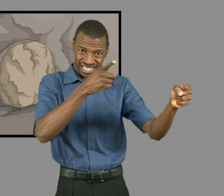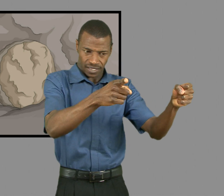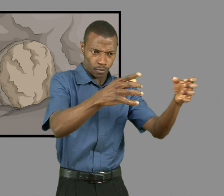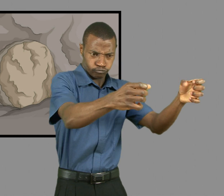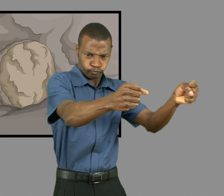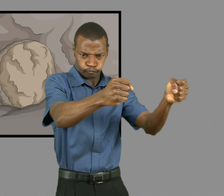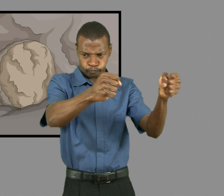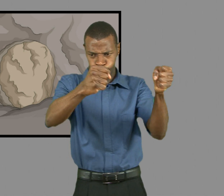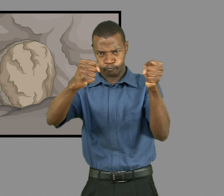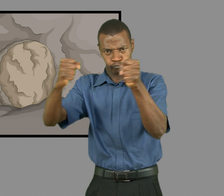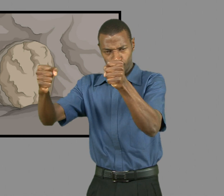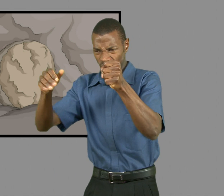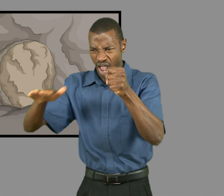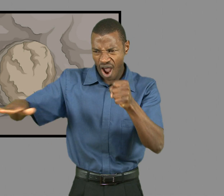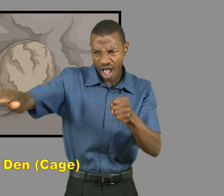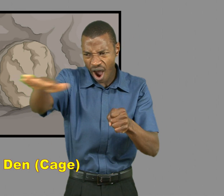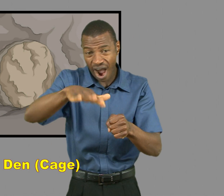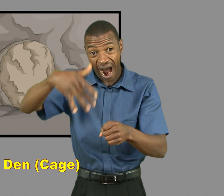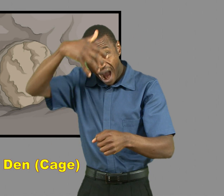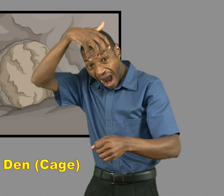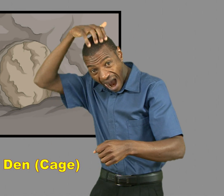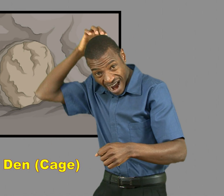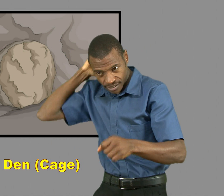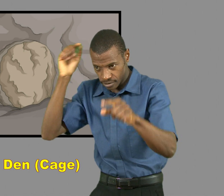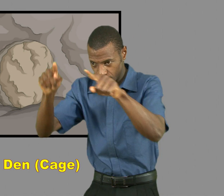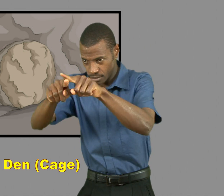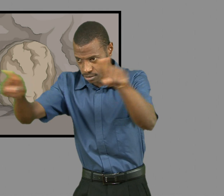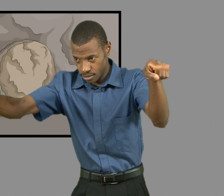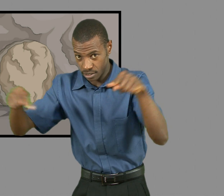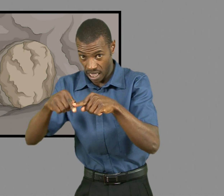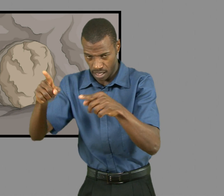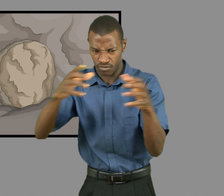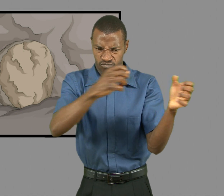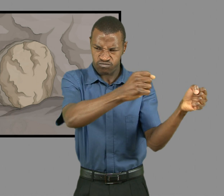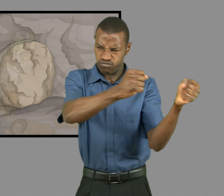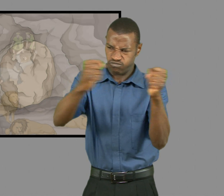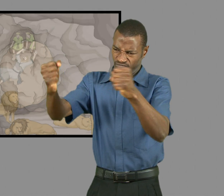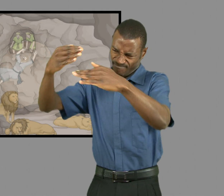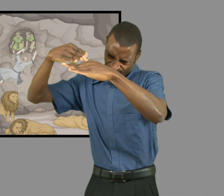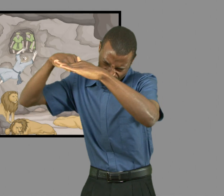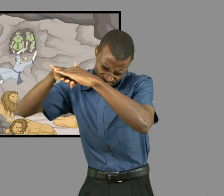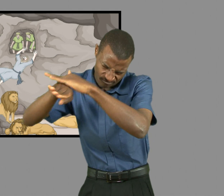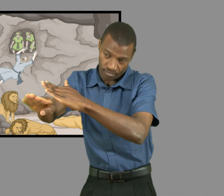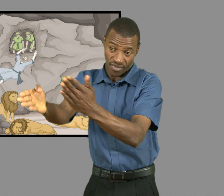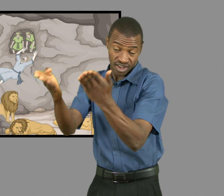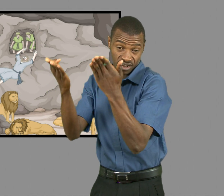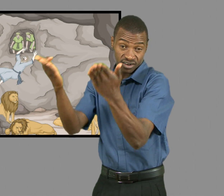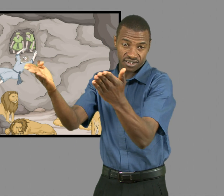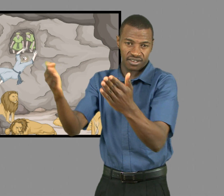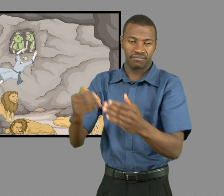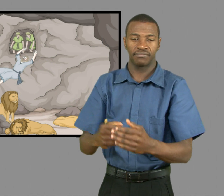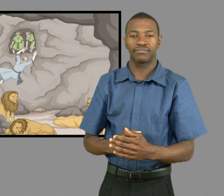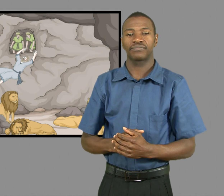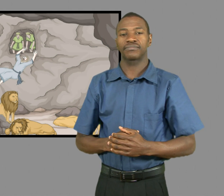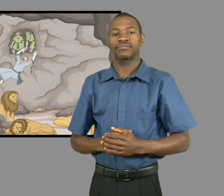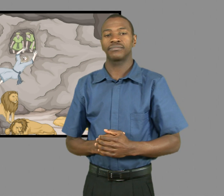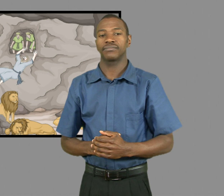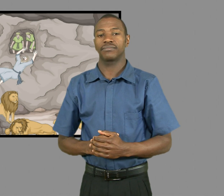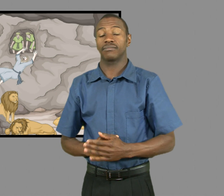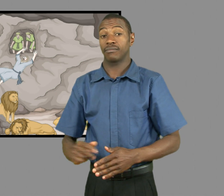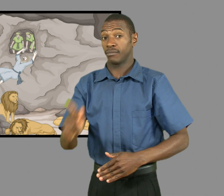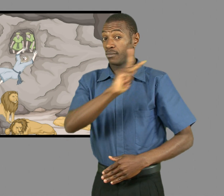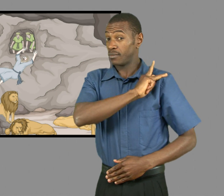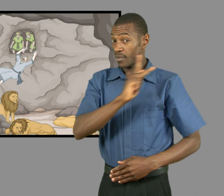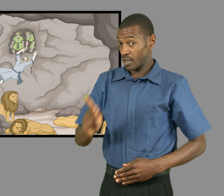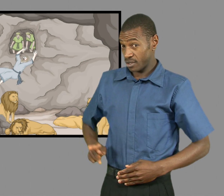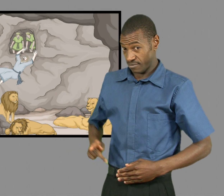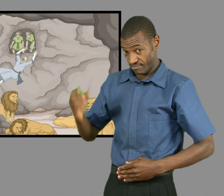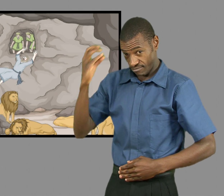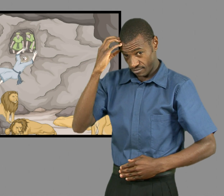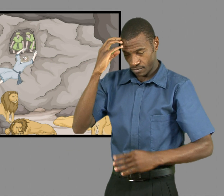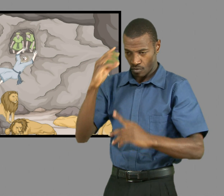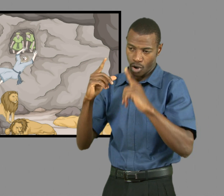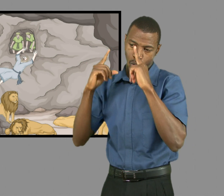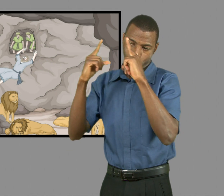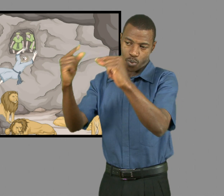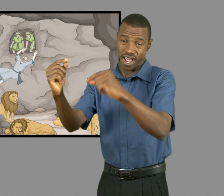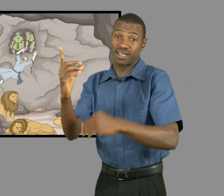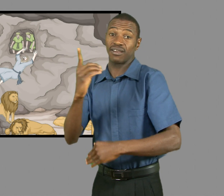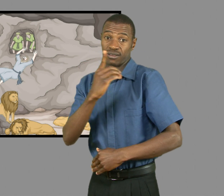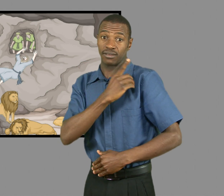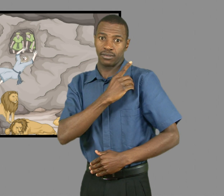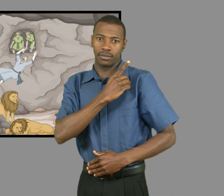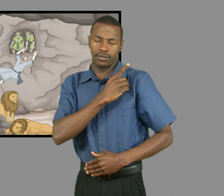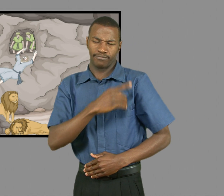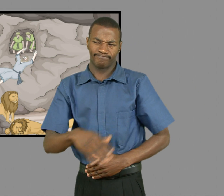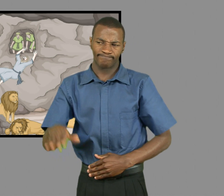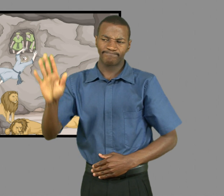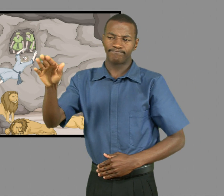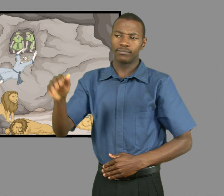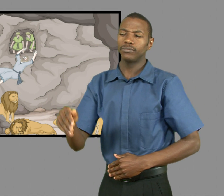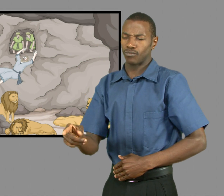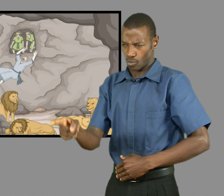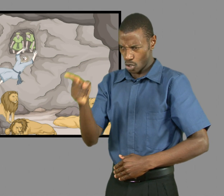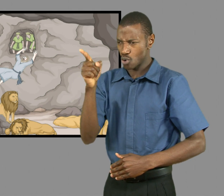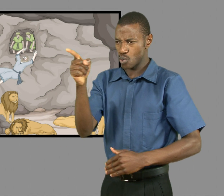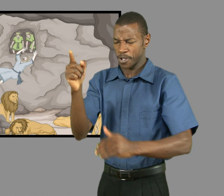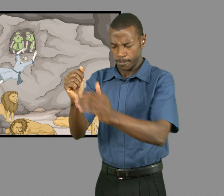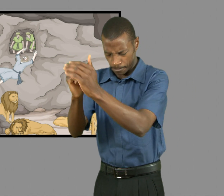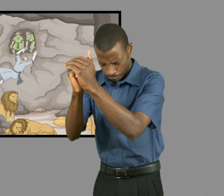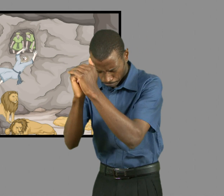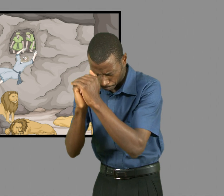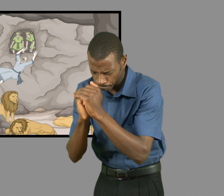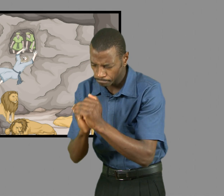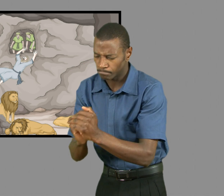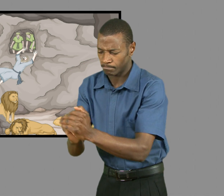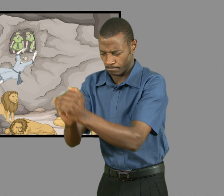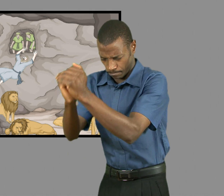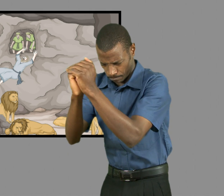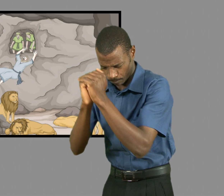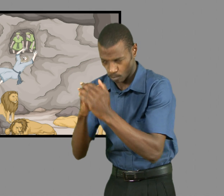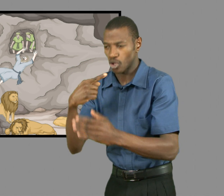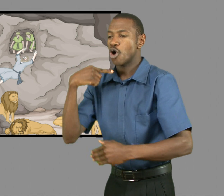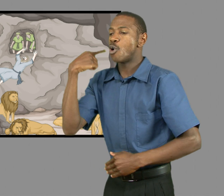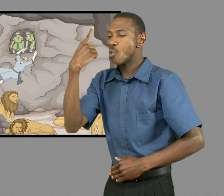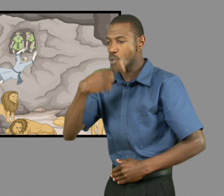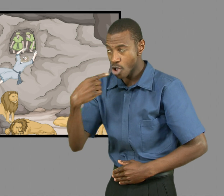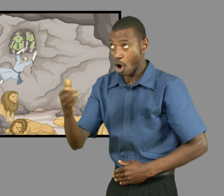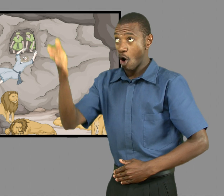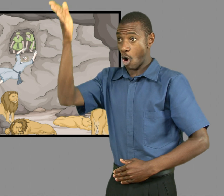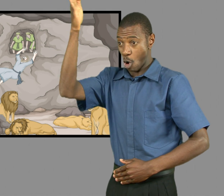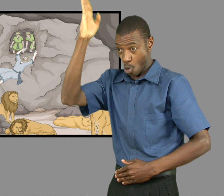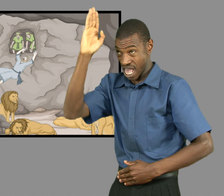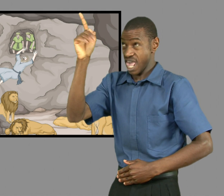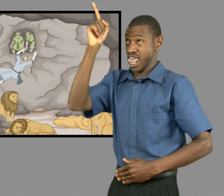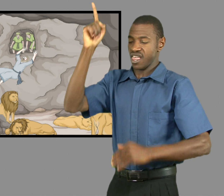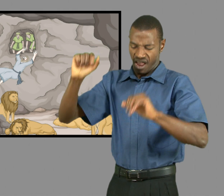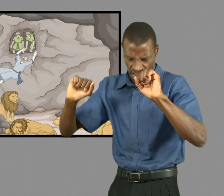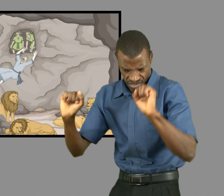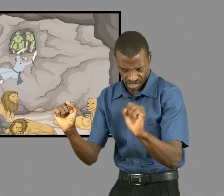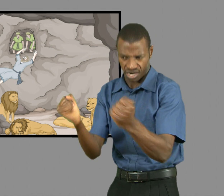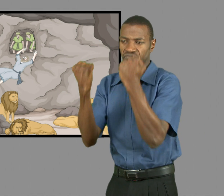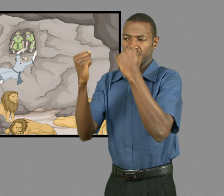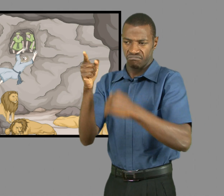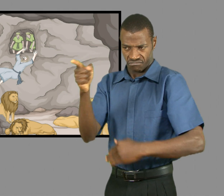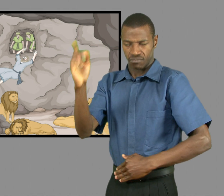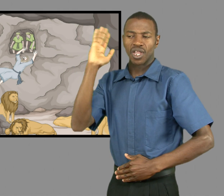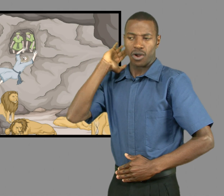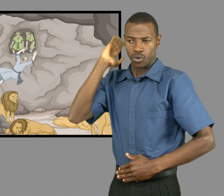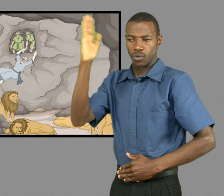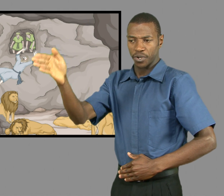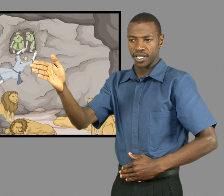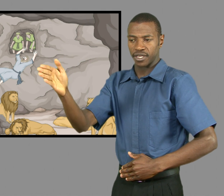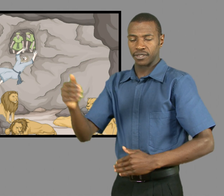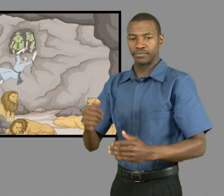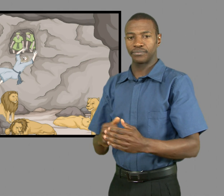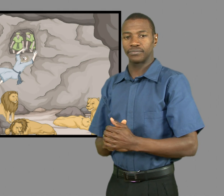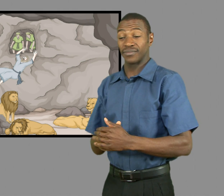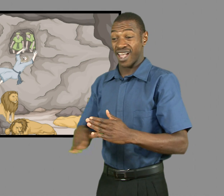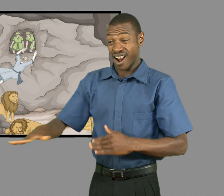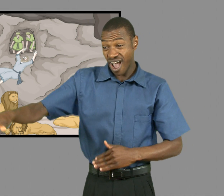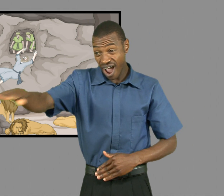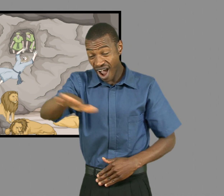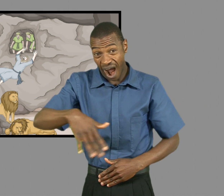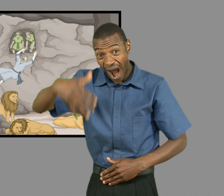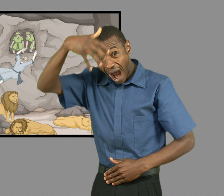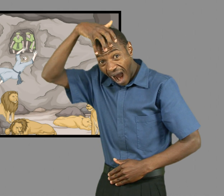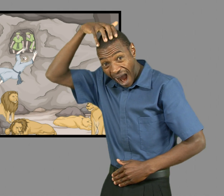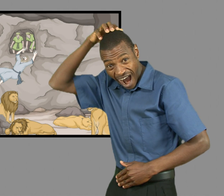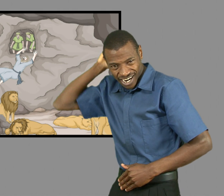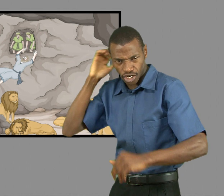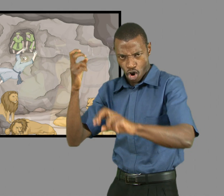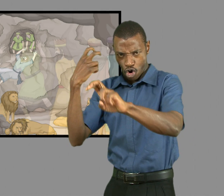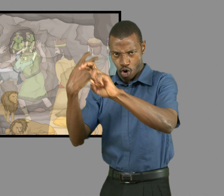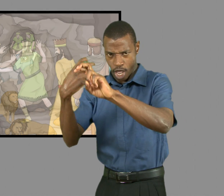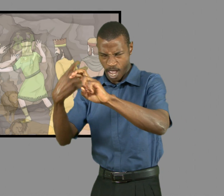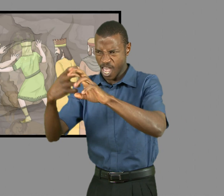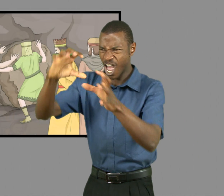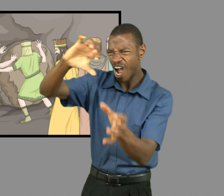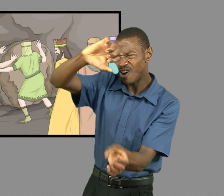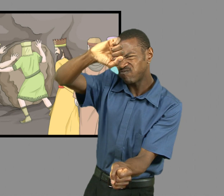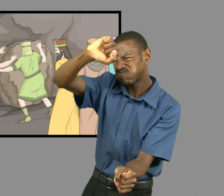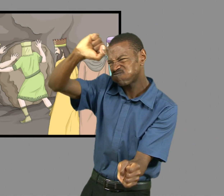The king said to Daniel, “May your God, whom you serve continually, deliver you!”